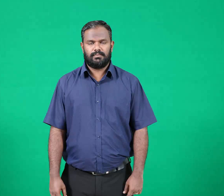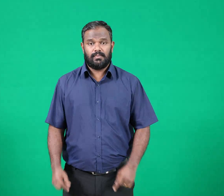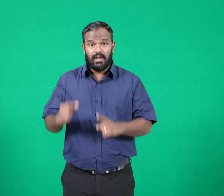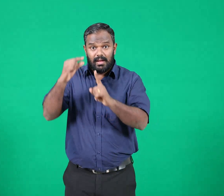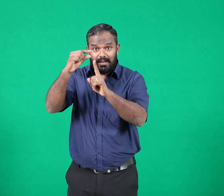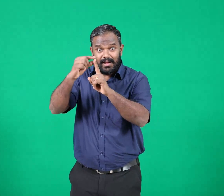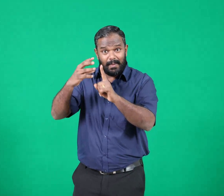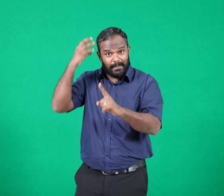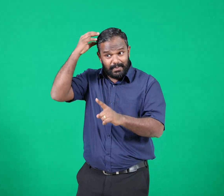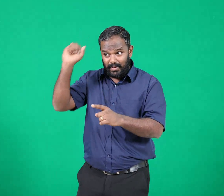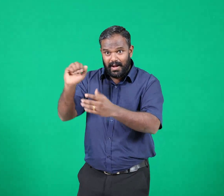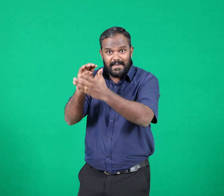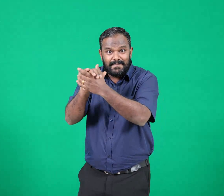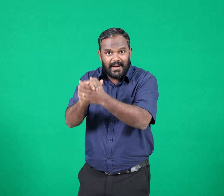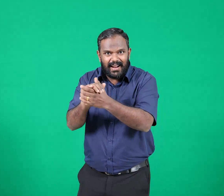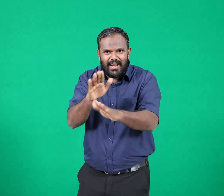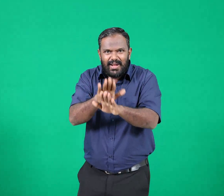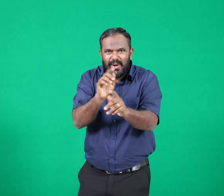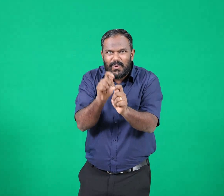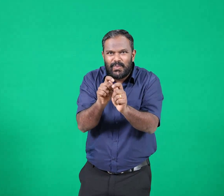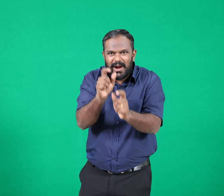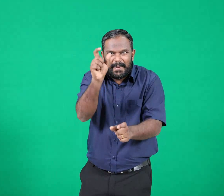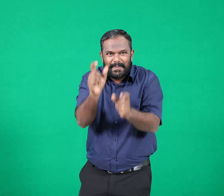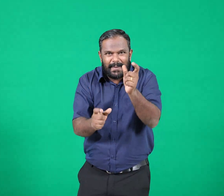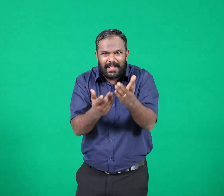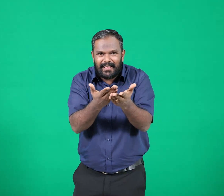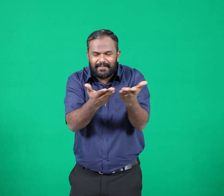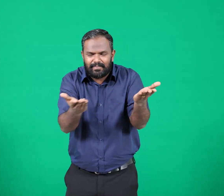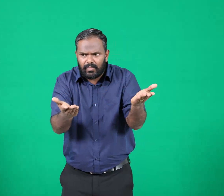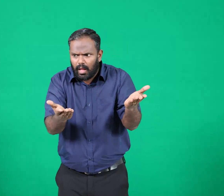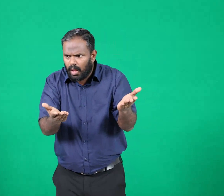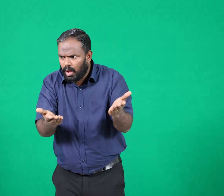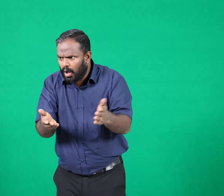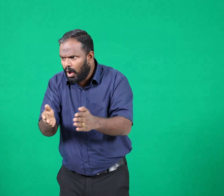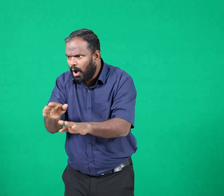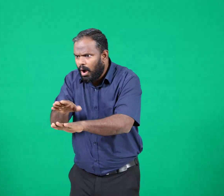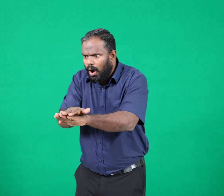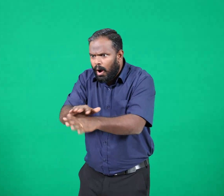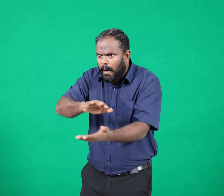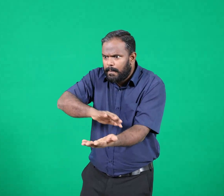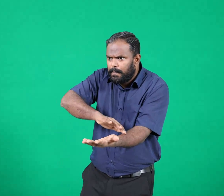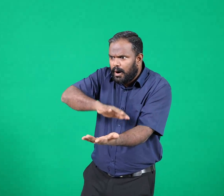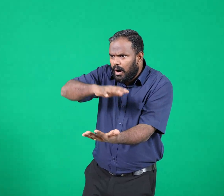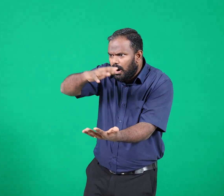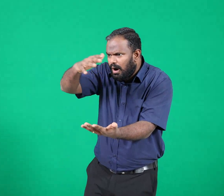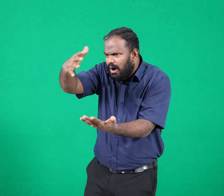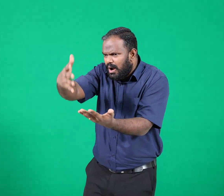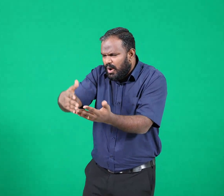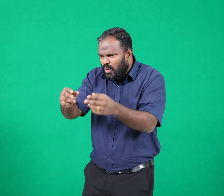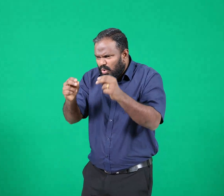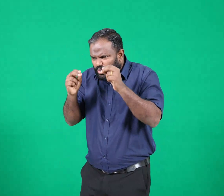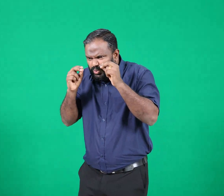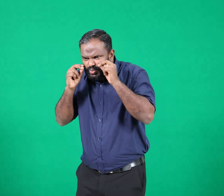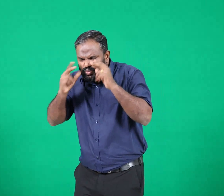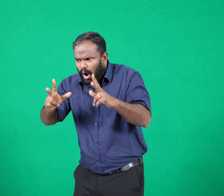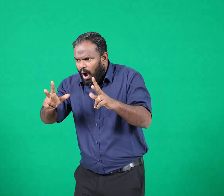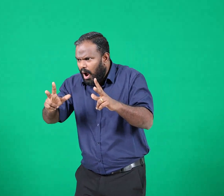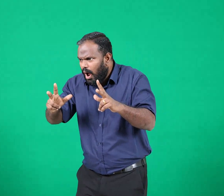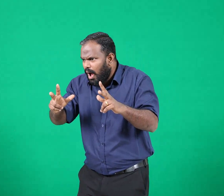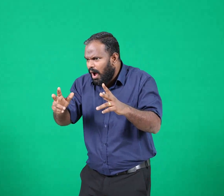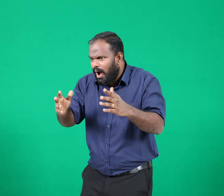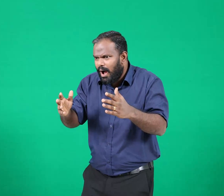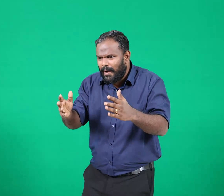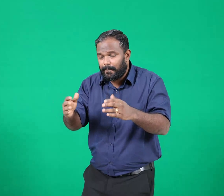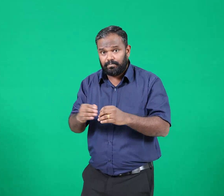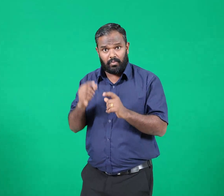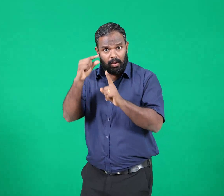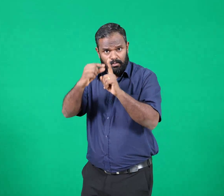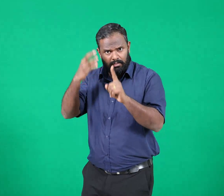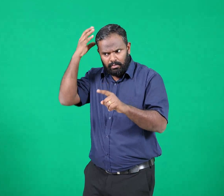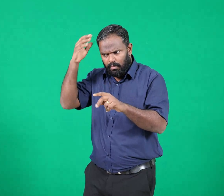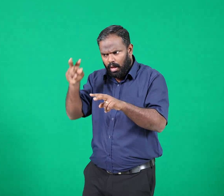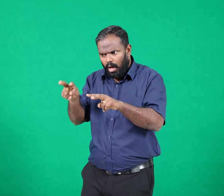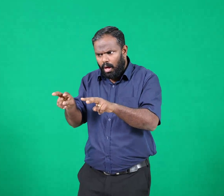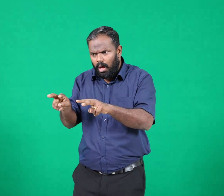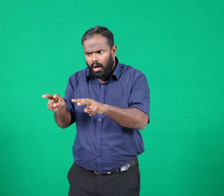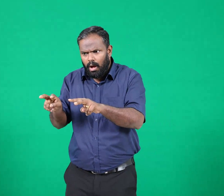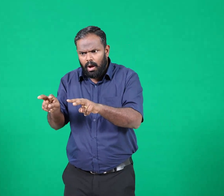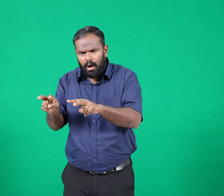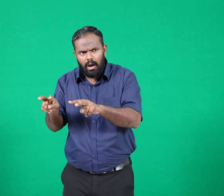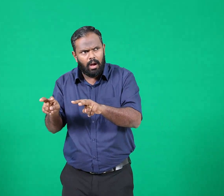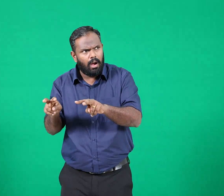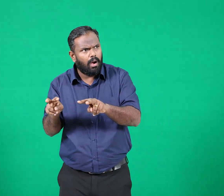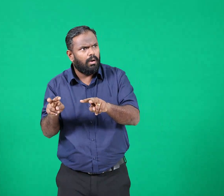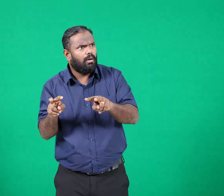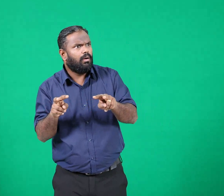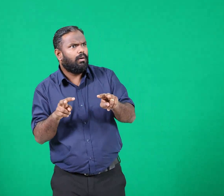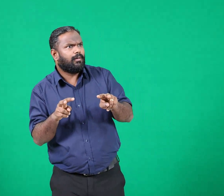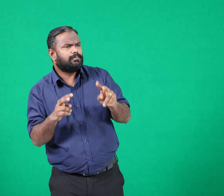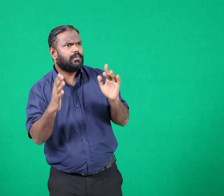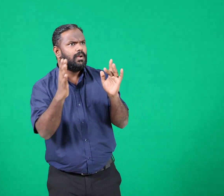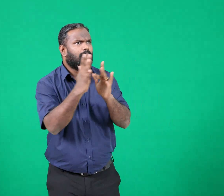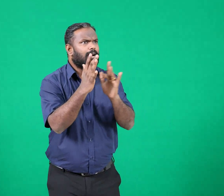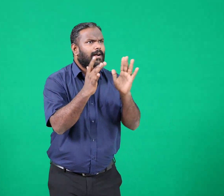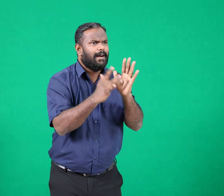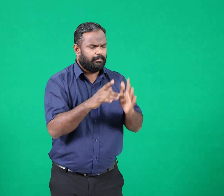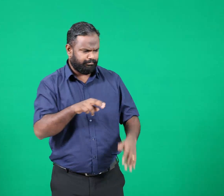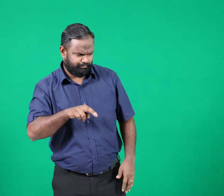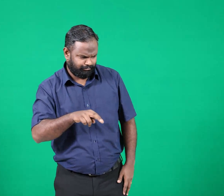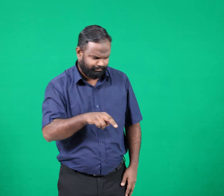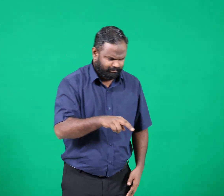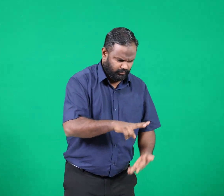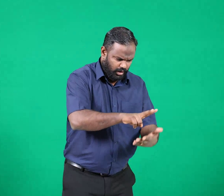When Simon Peter saw this, he fell at Jesus ' knees.